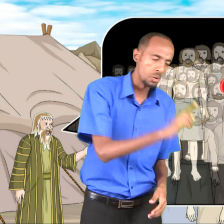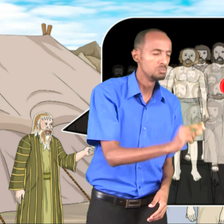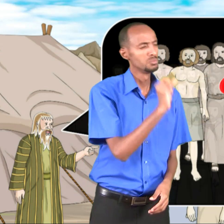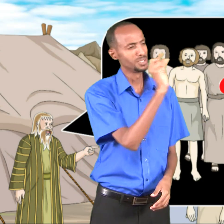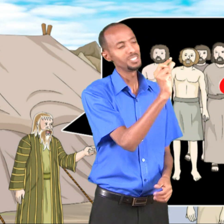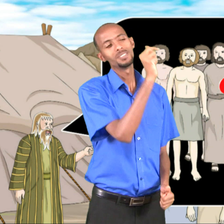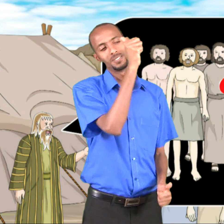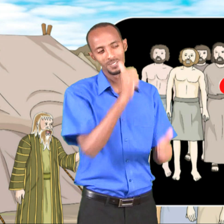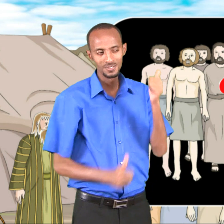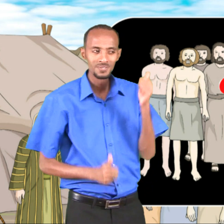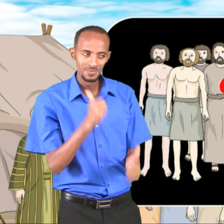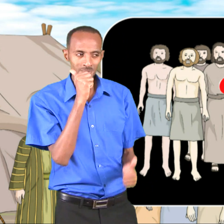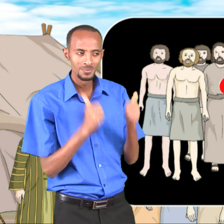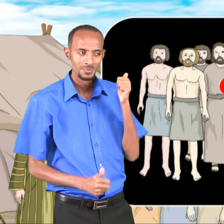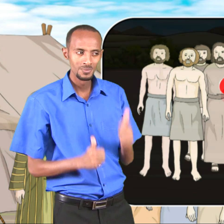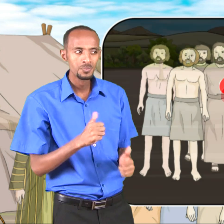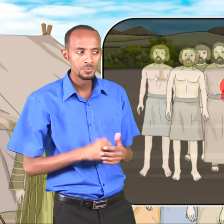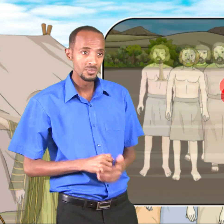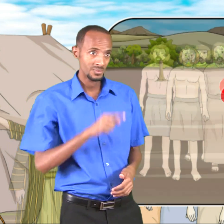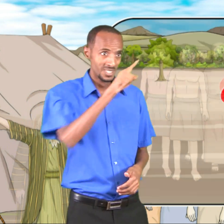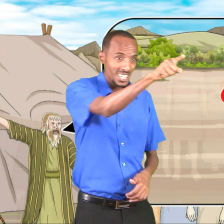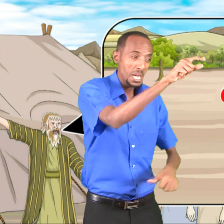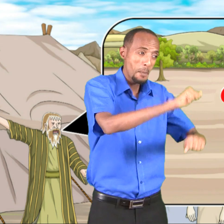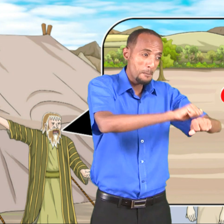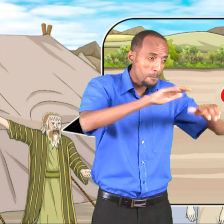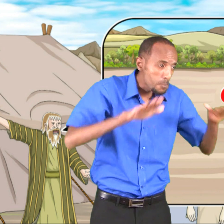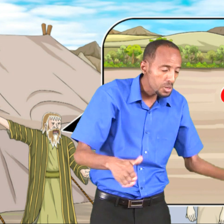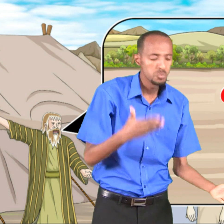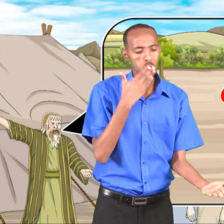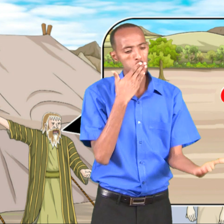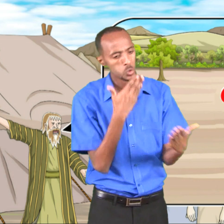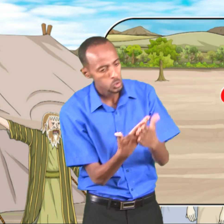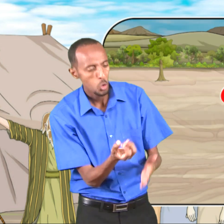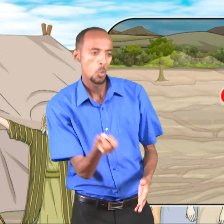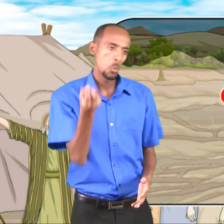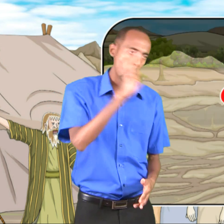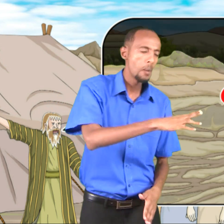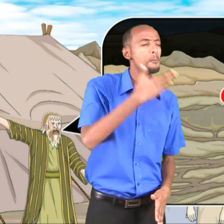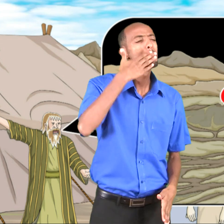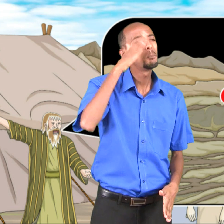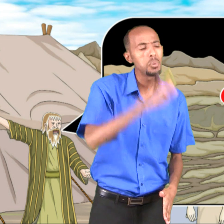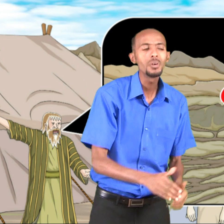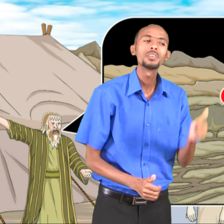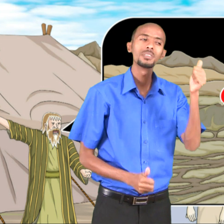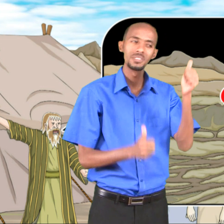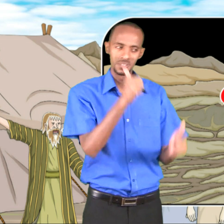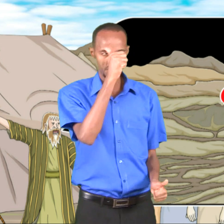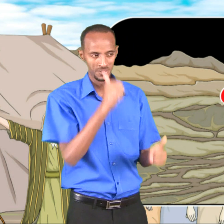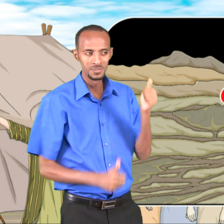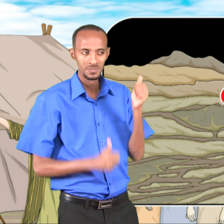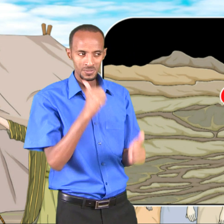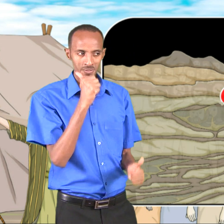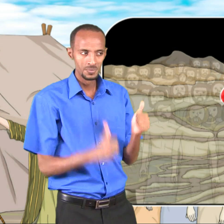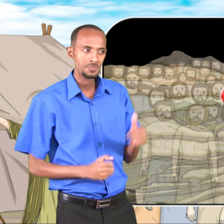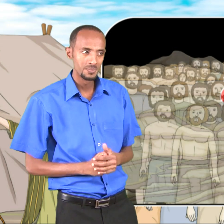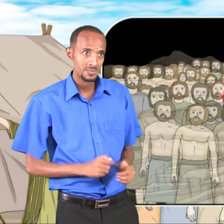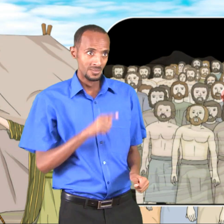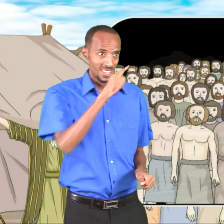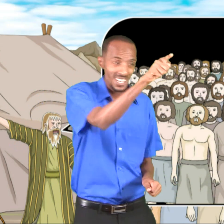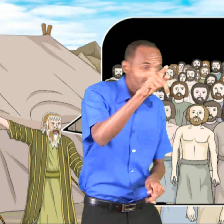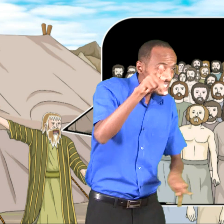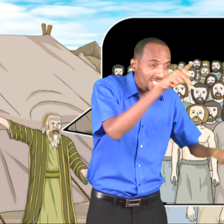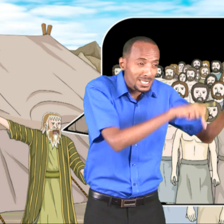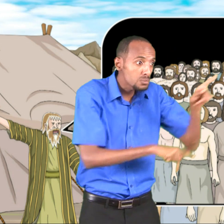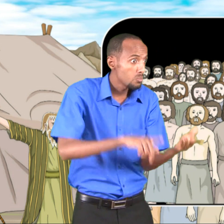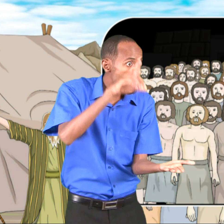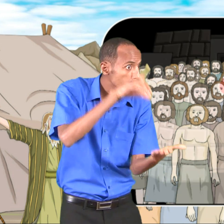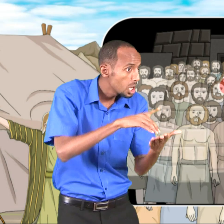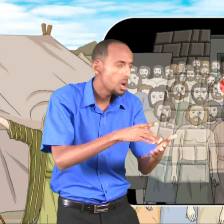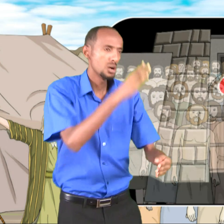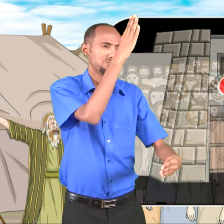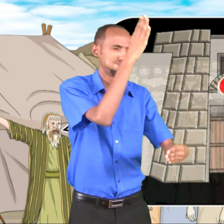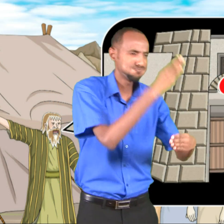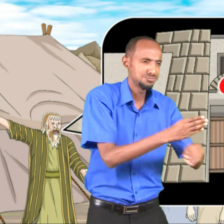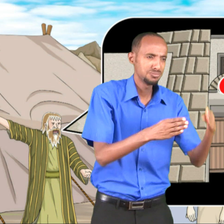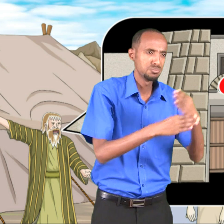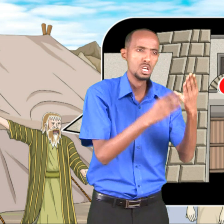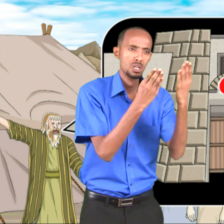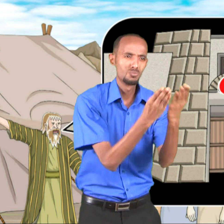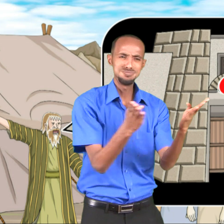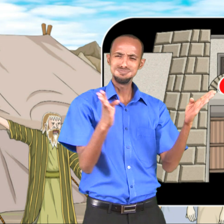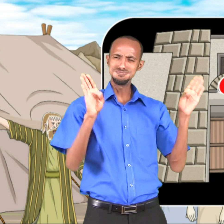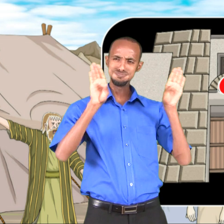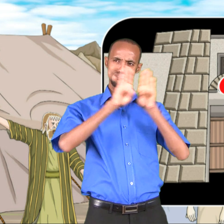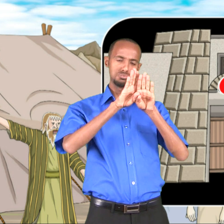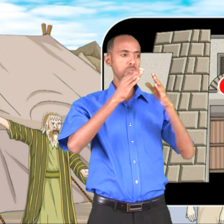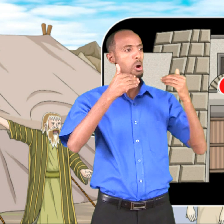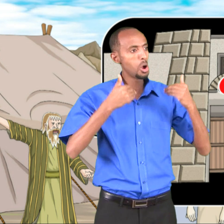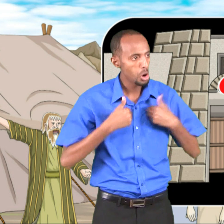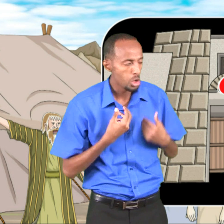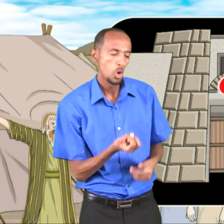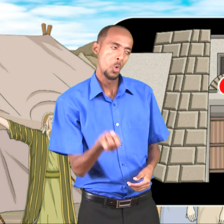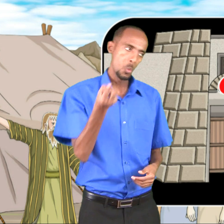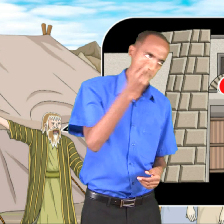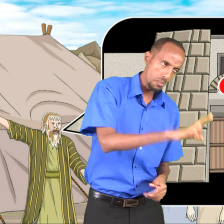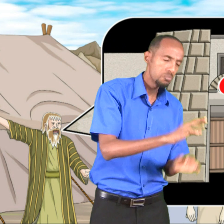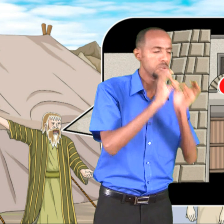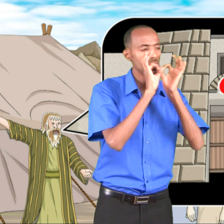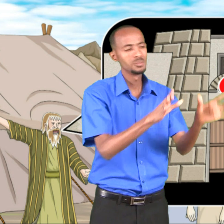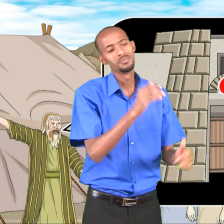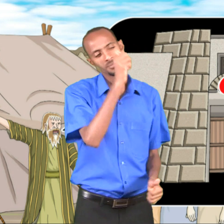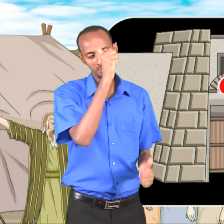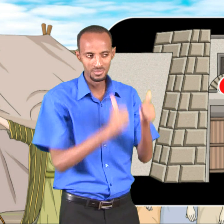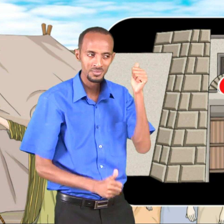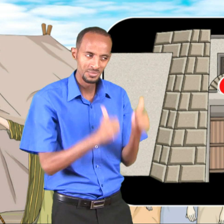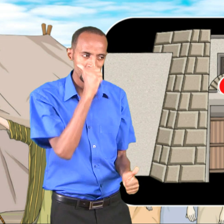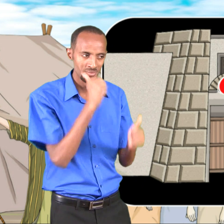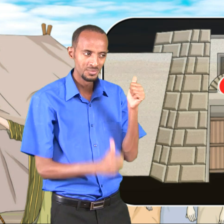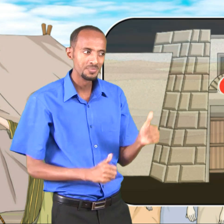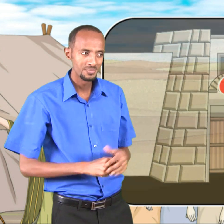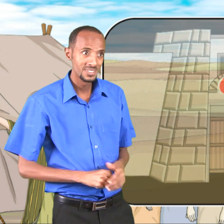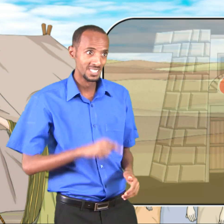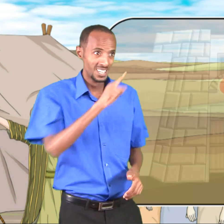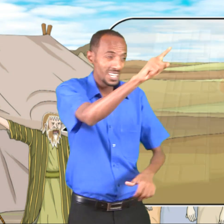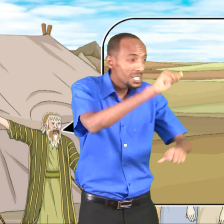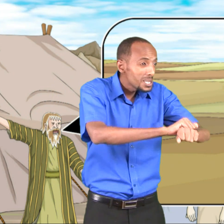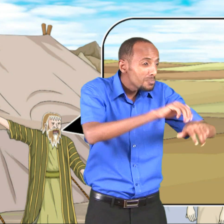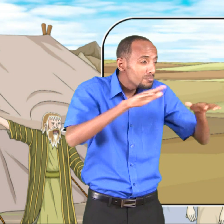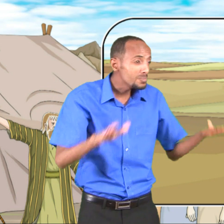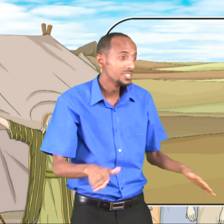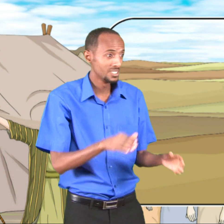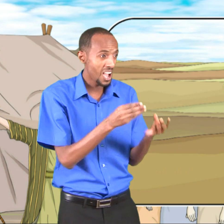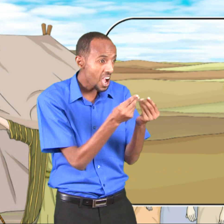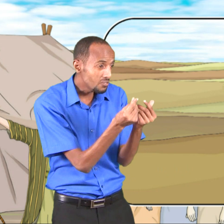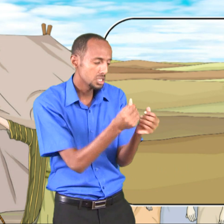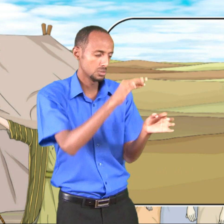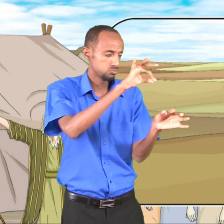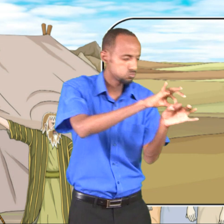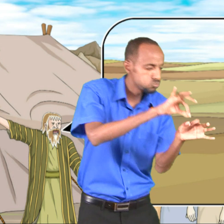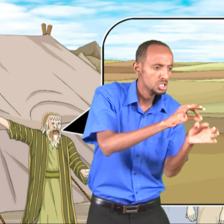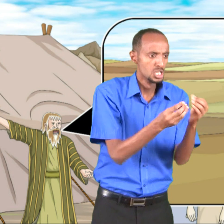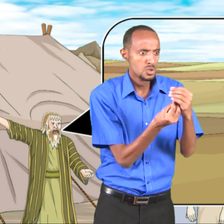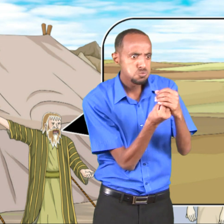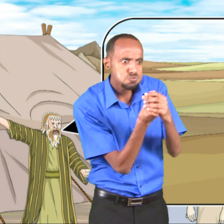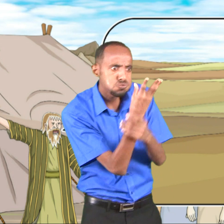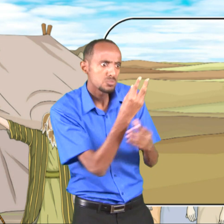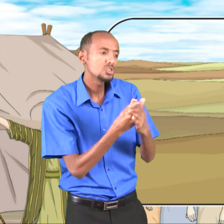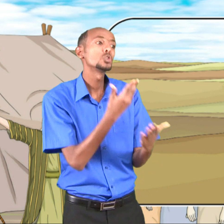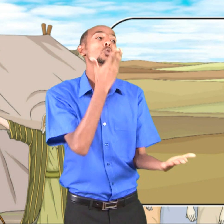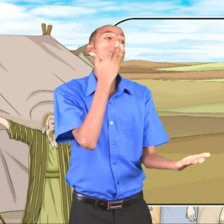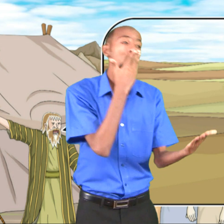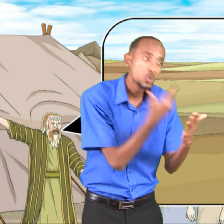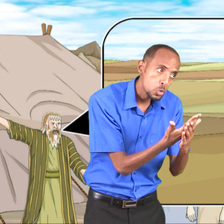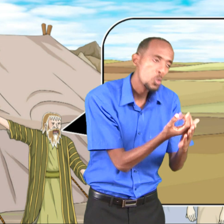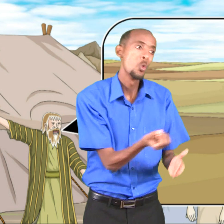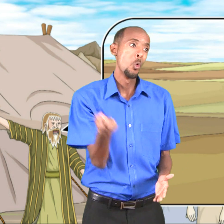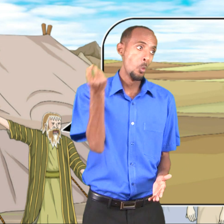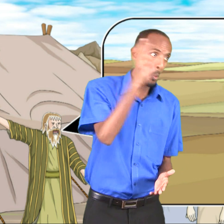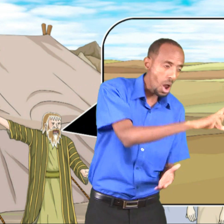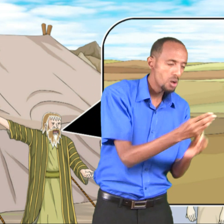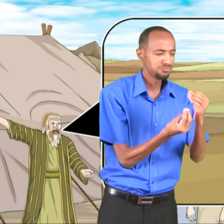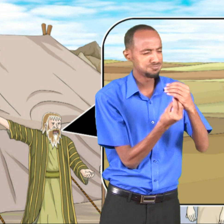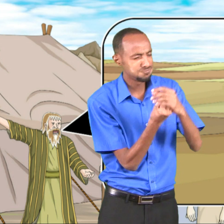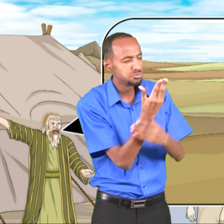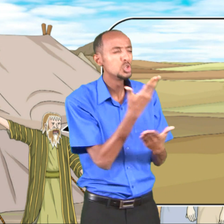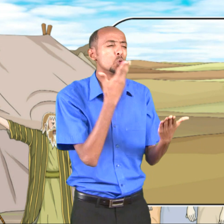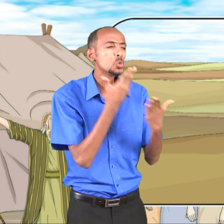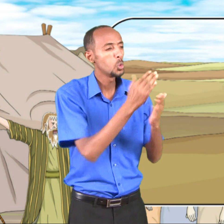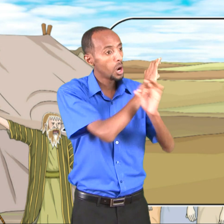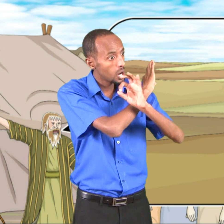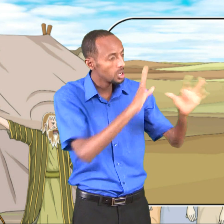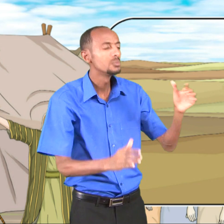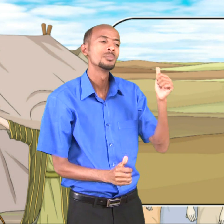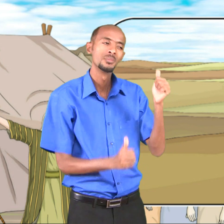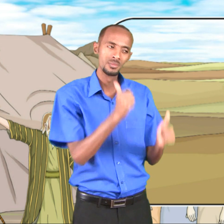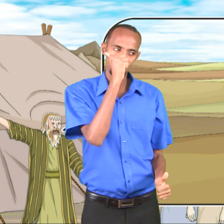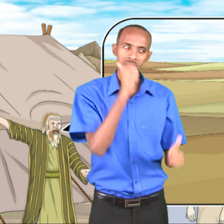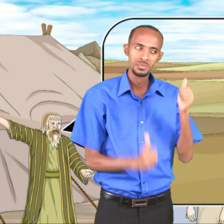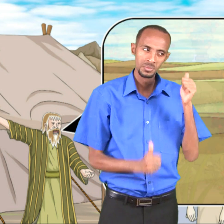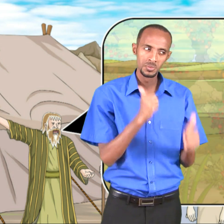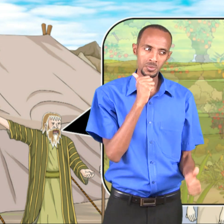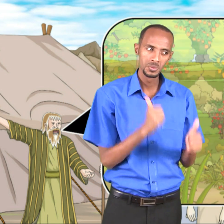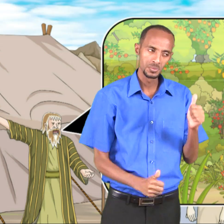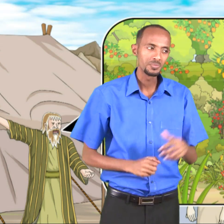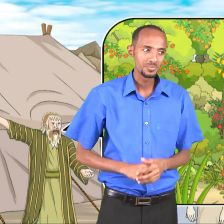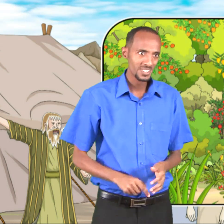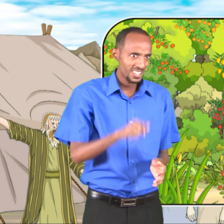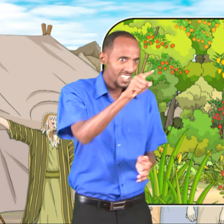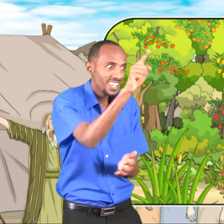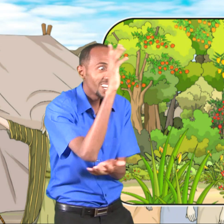Is the land where they live good or bad? Are the cities where they dwell open camps or fortifications? Is the soil fertile or unproductive?